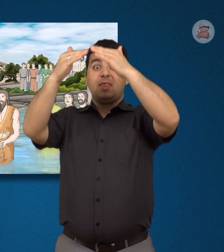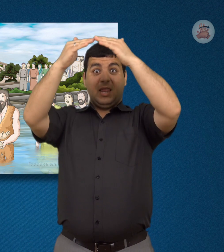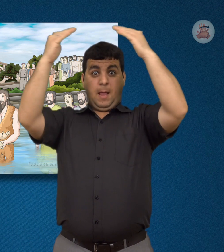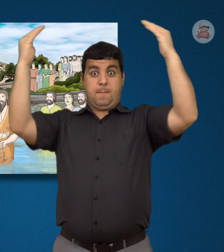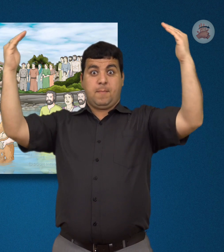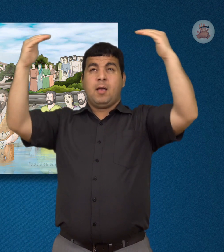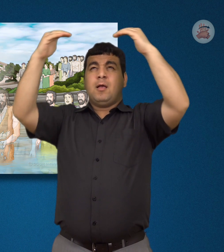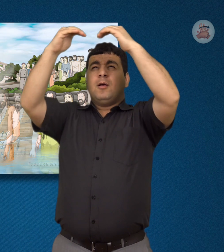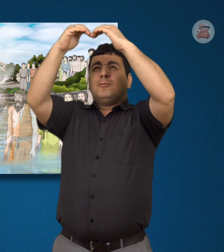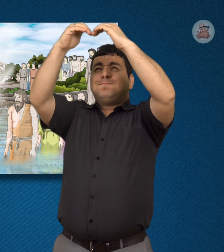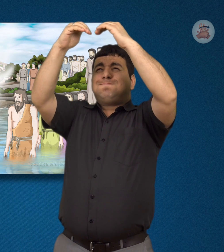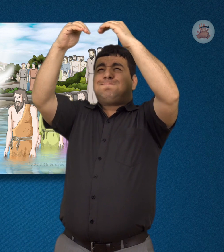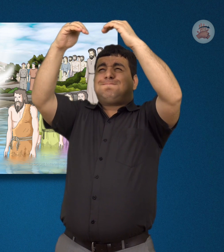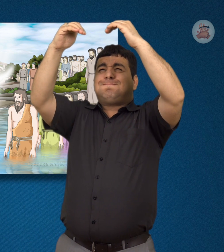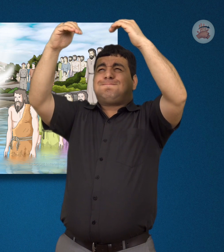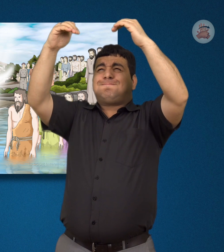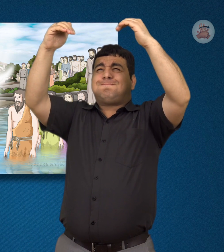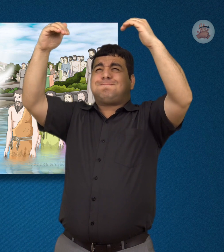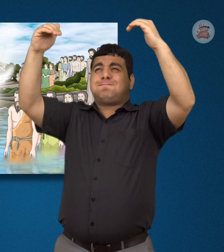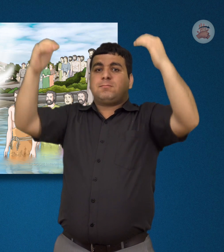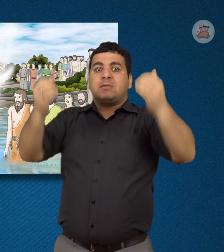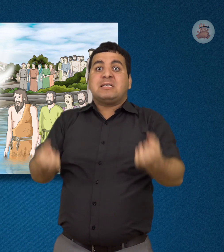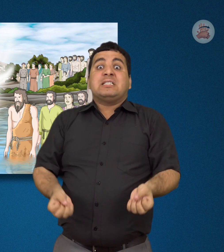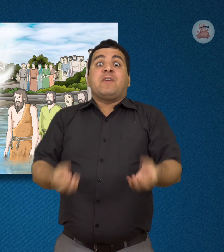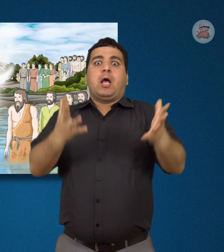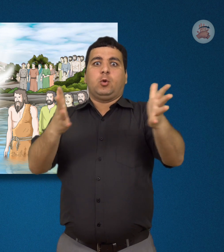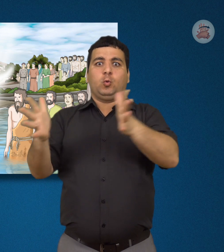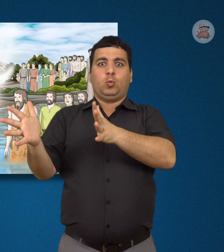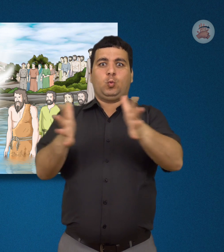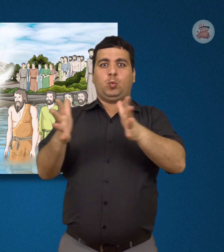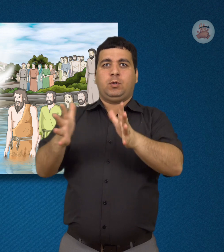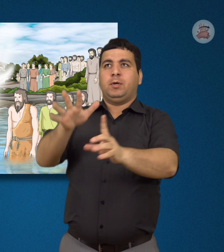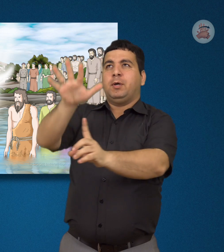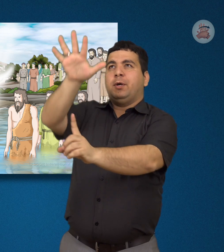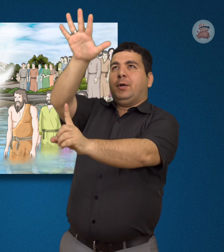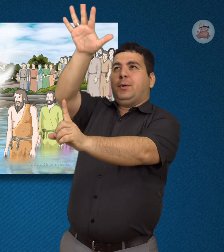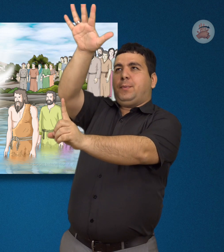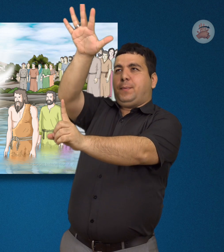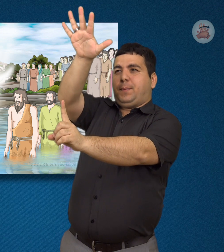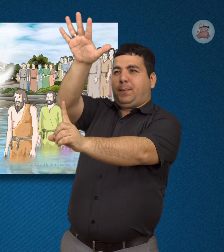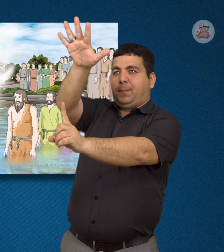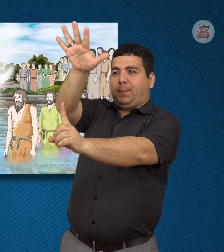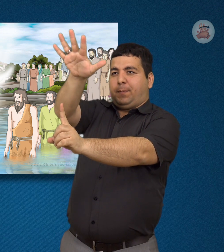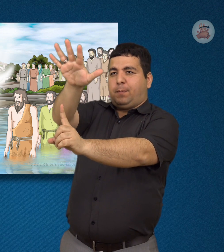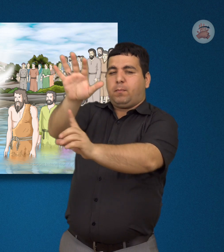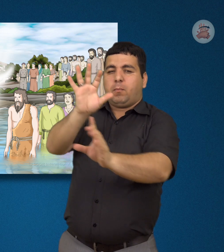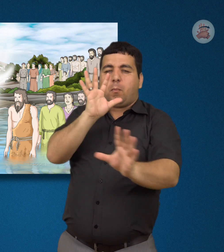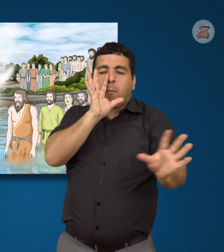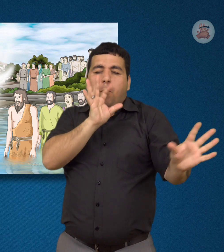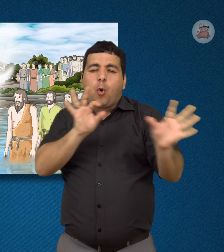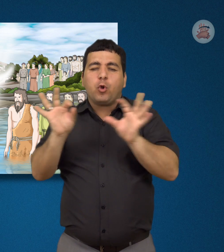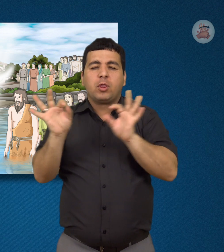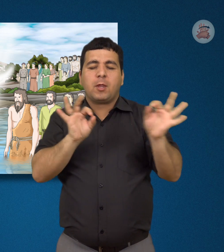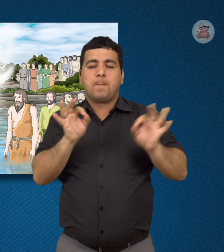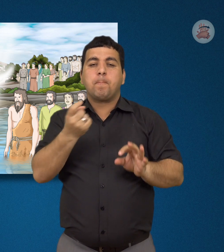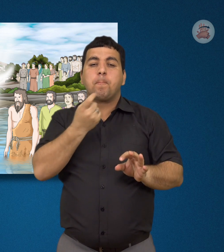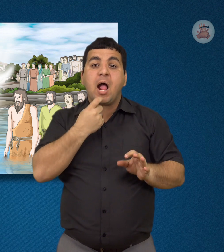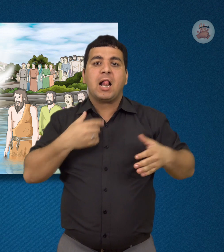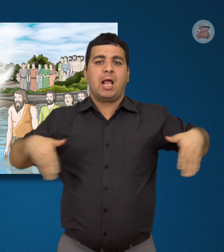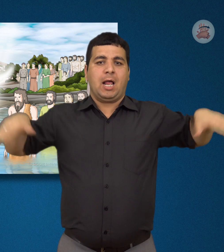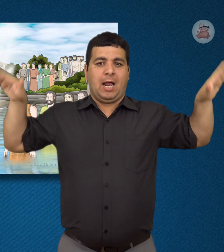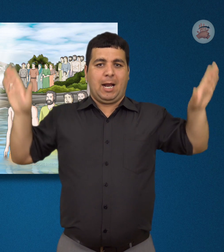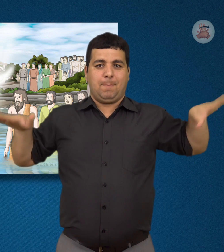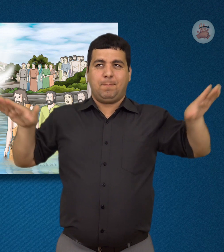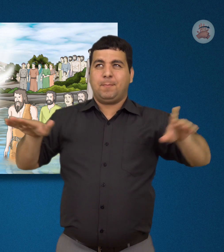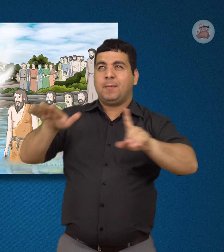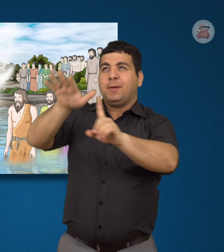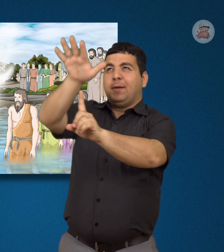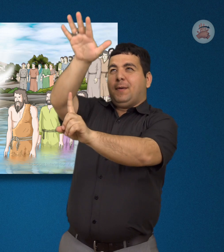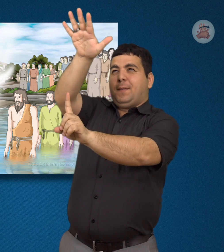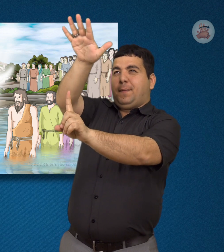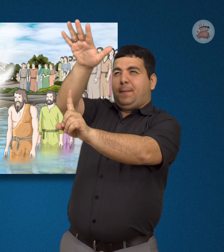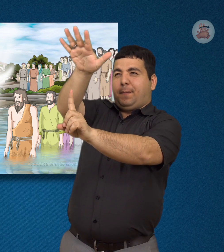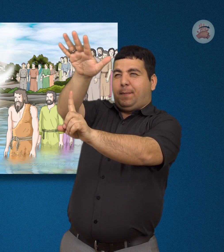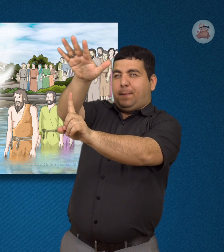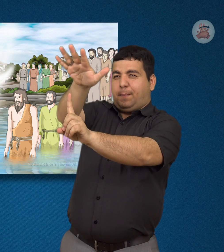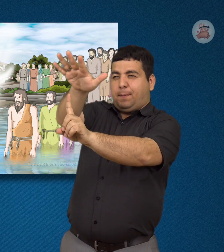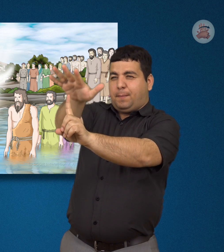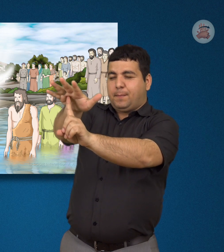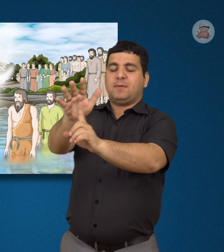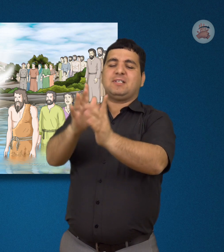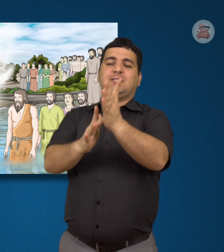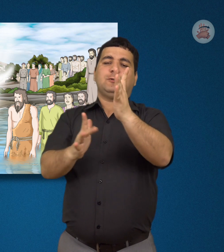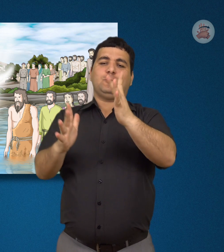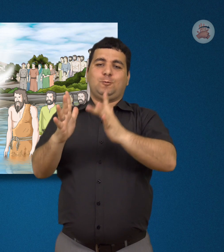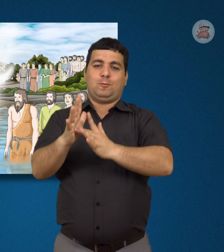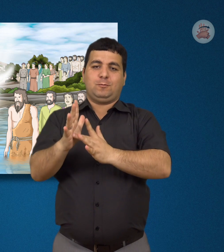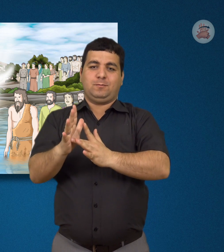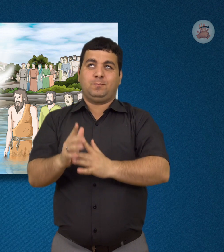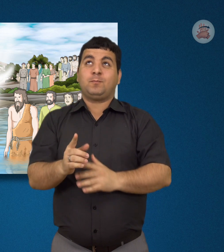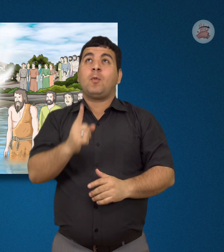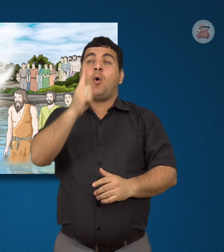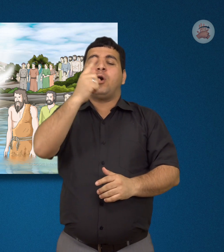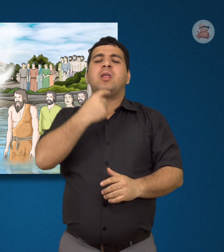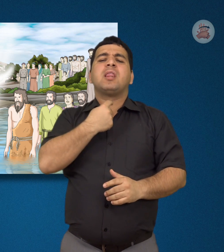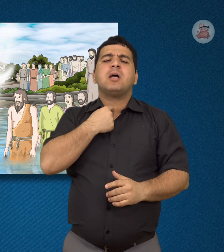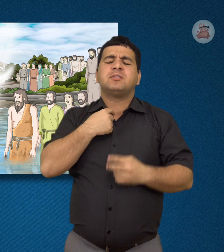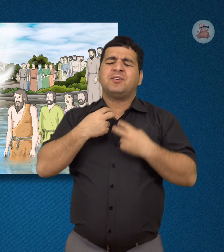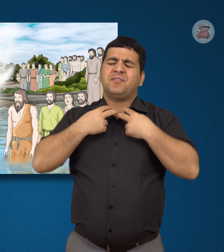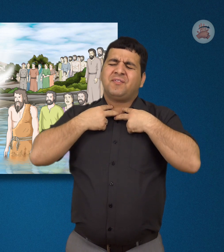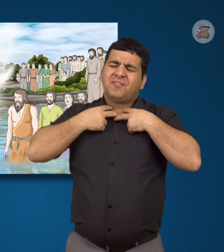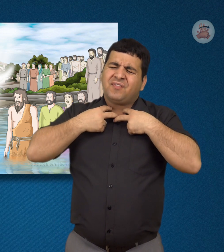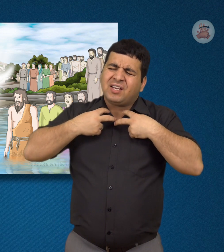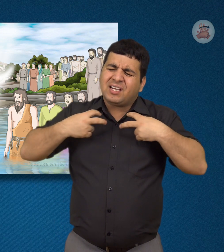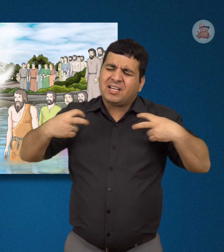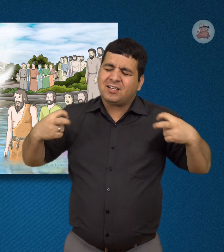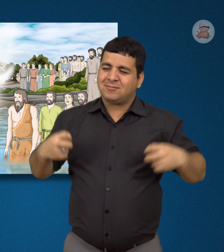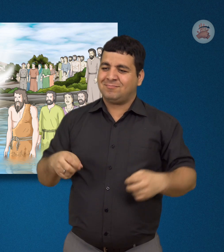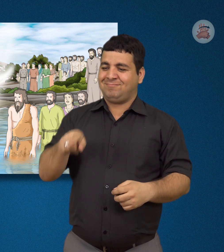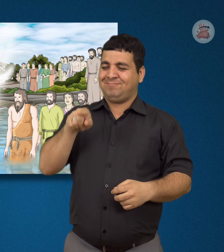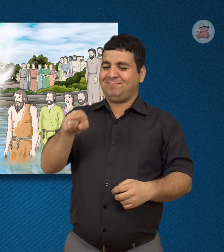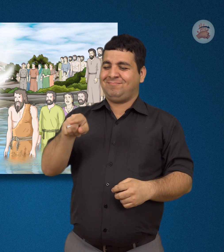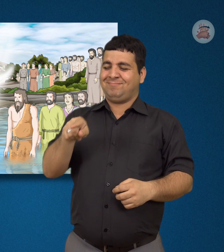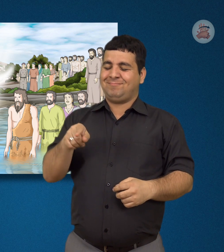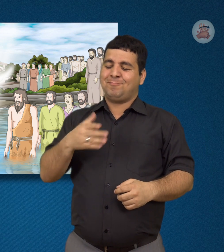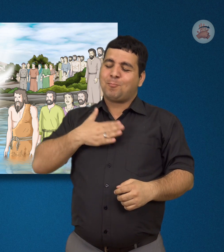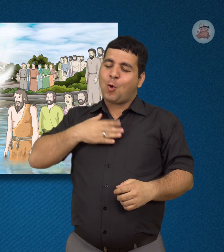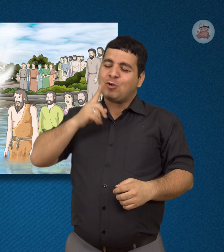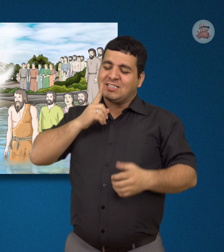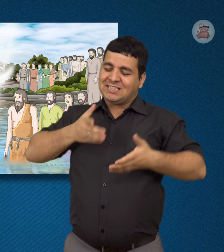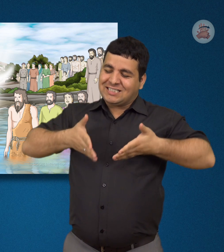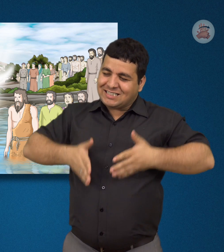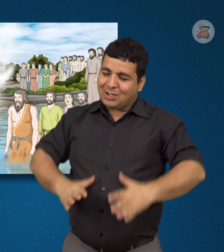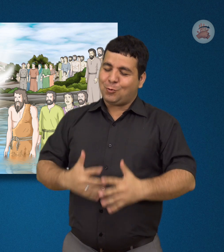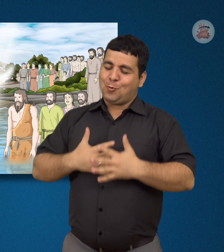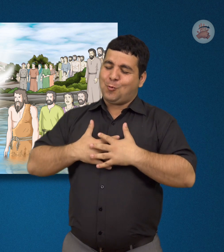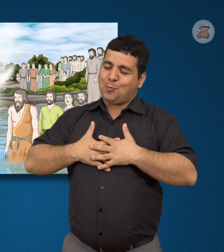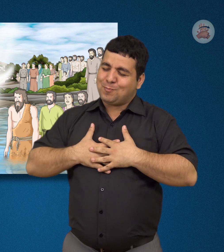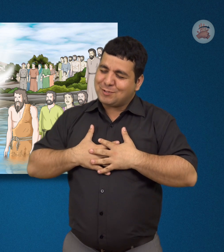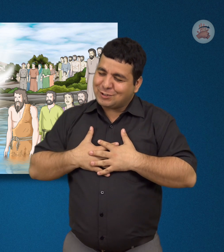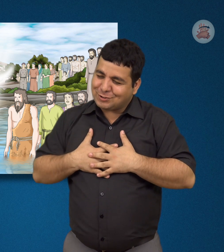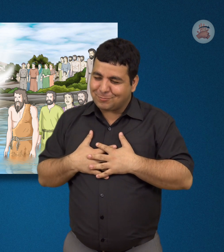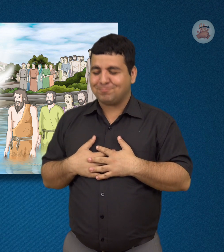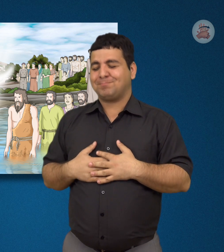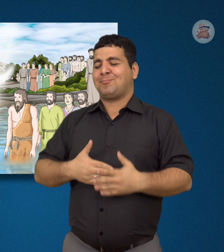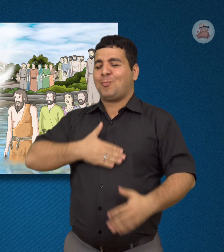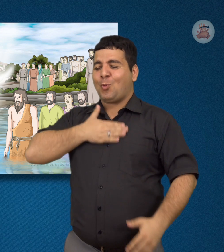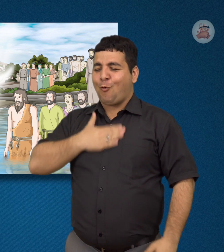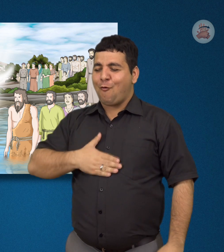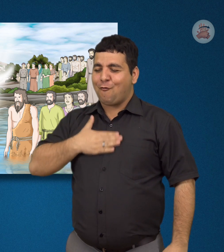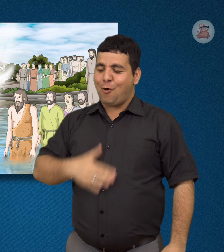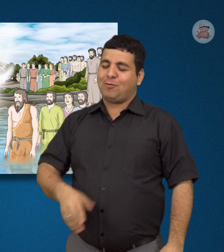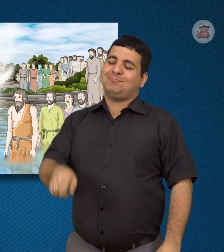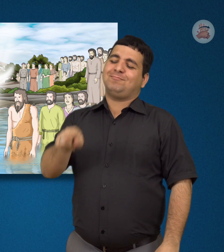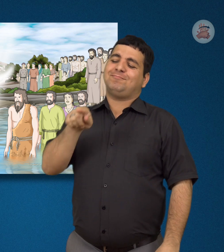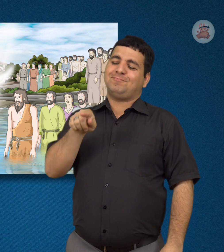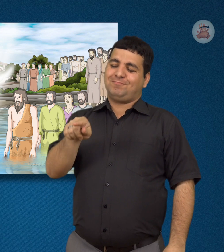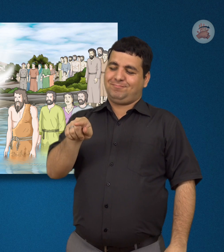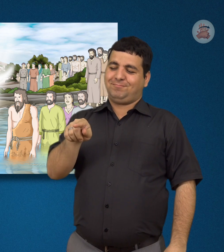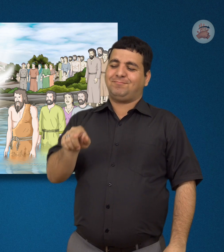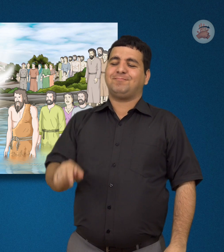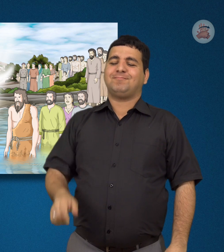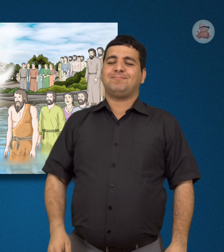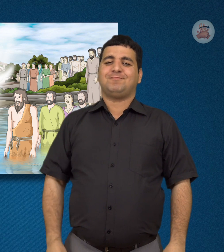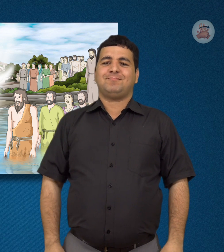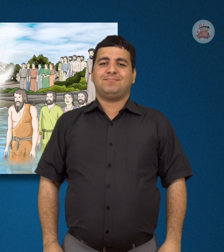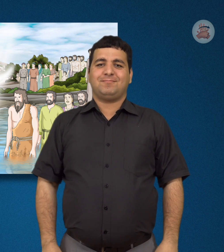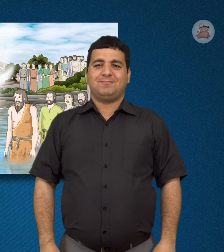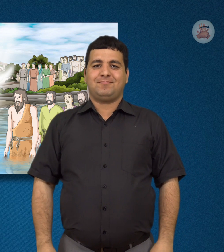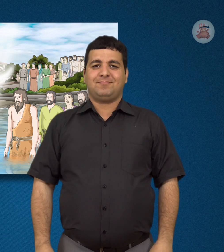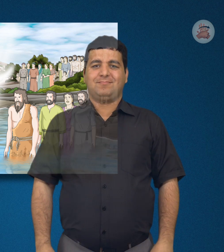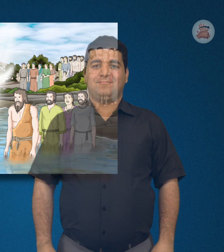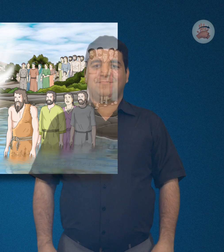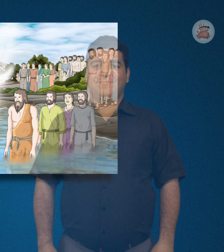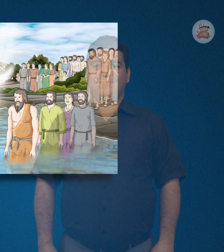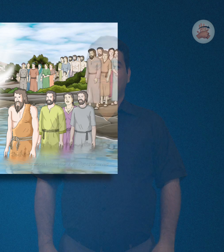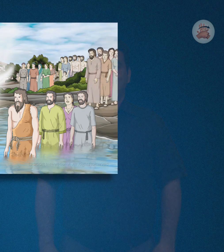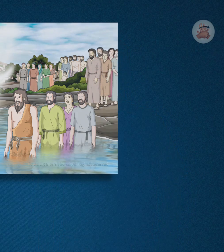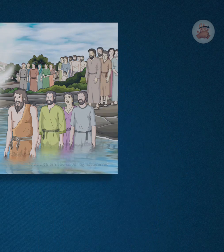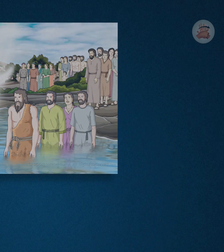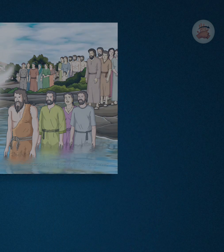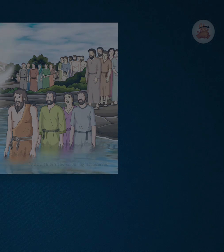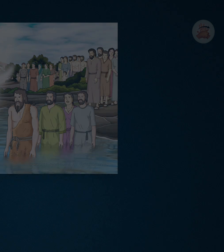Suddenly the heavens were opened, and He saw the Spirit of God descending like a dove and resting on Him. And a voice from heaven said, “This is My beloved Son, in whom I am well pleased!”